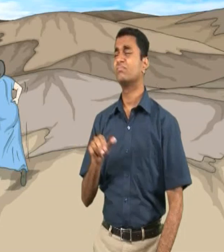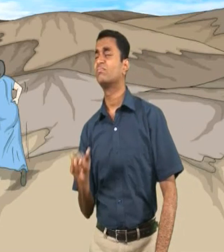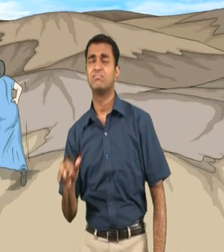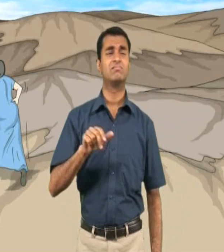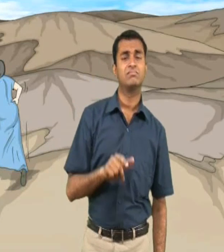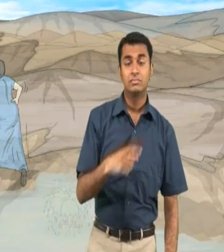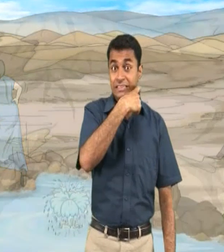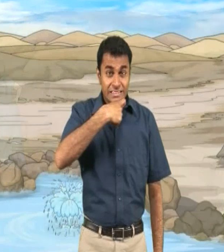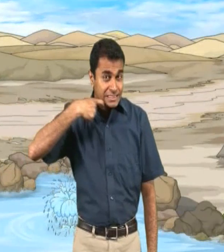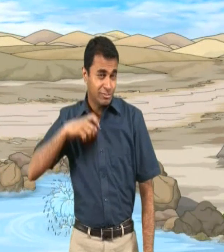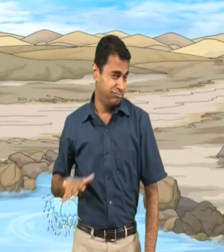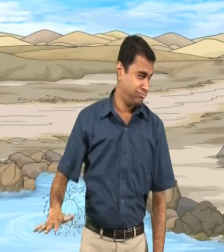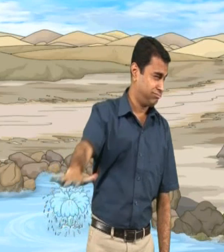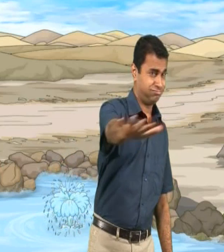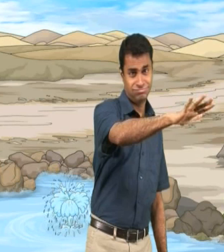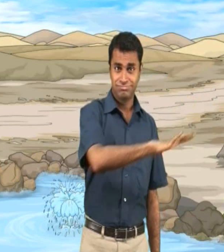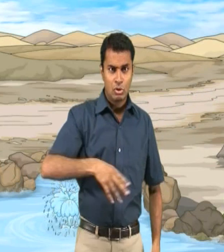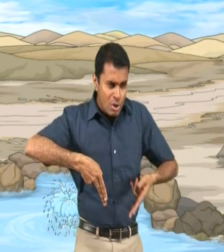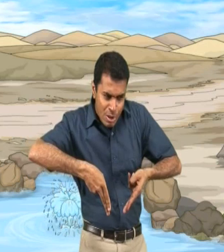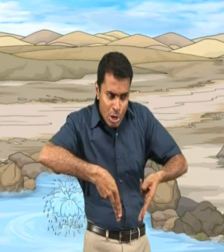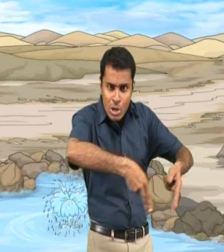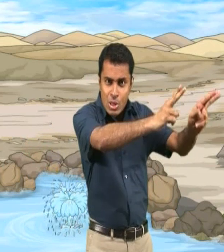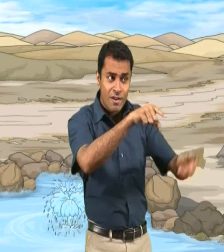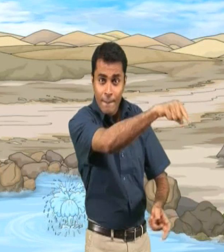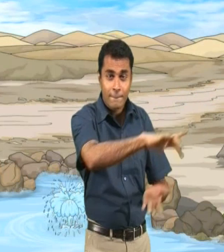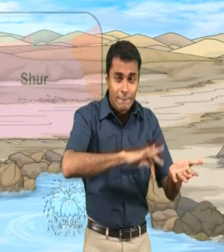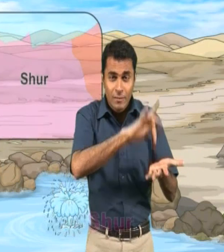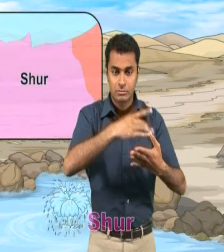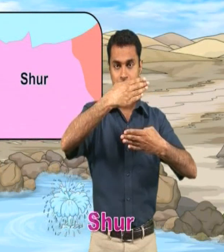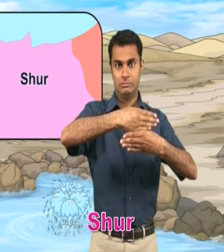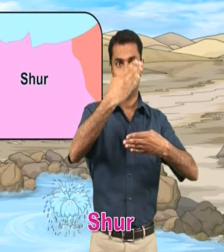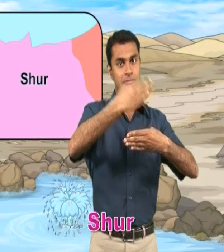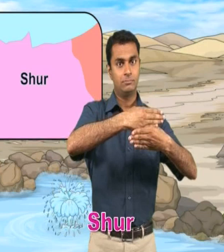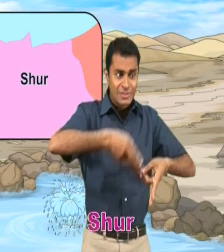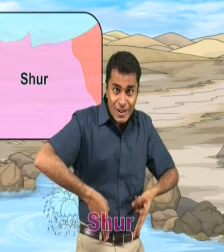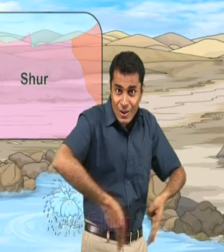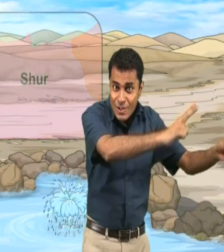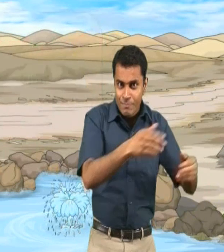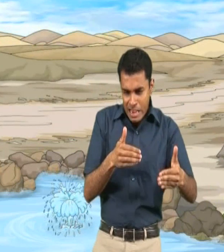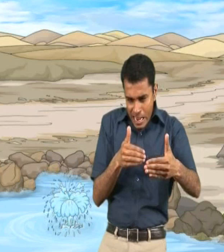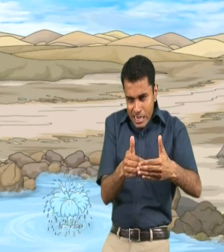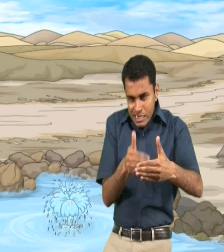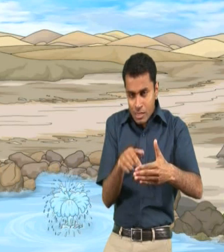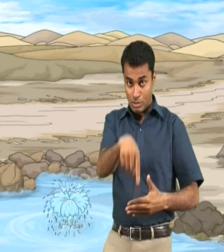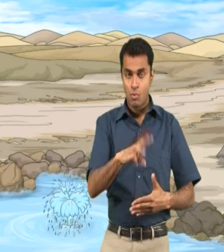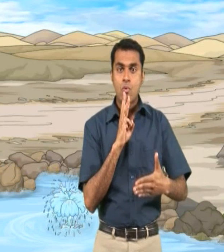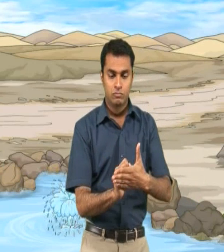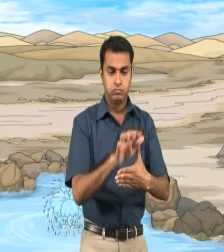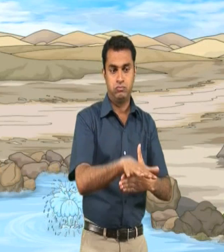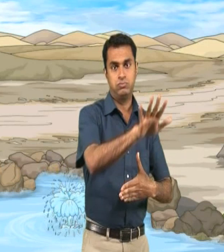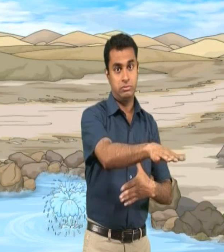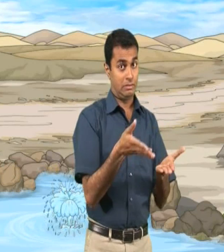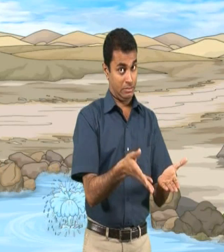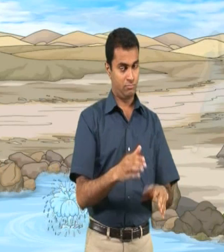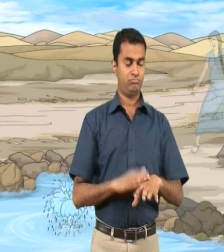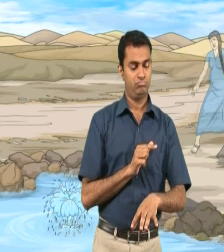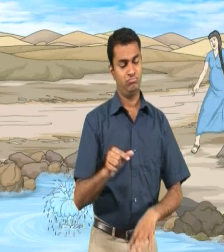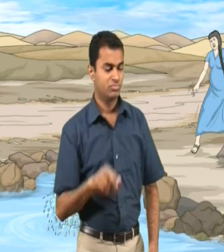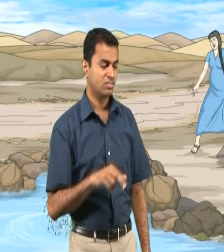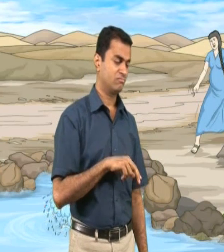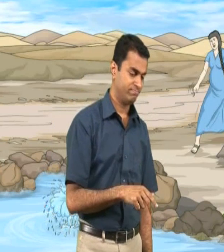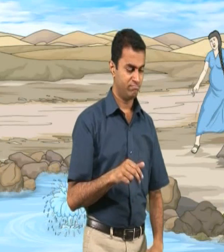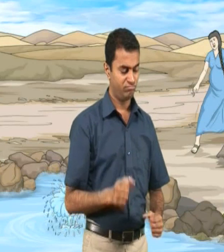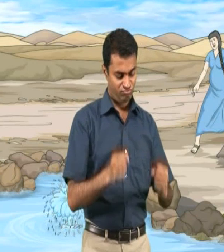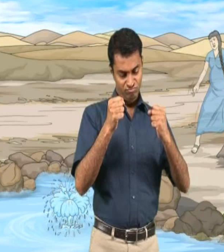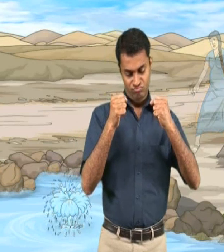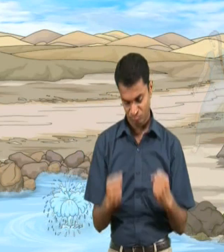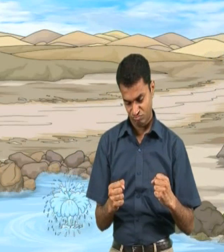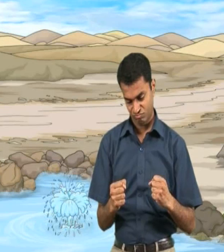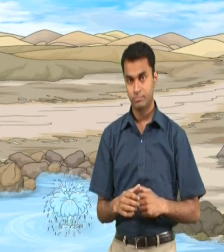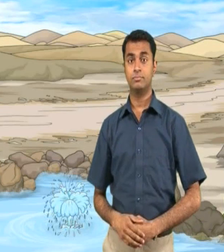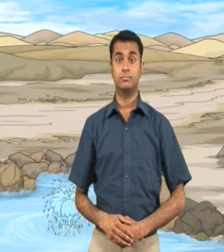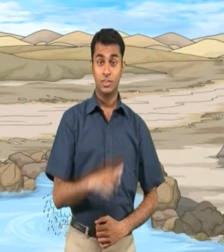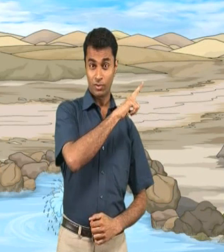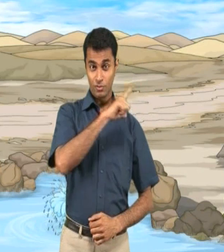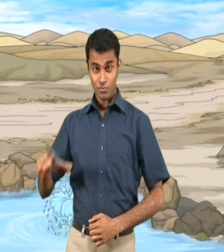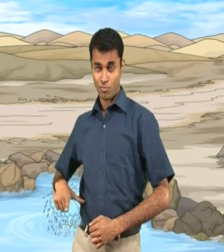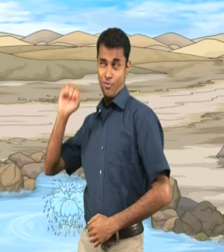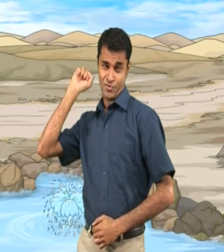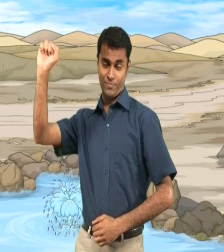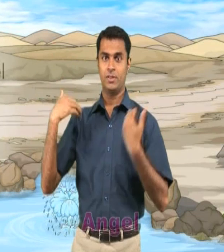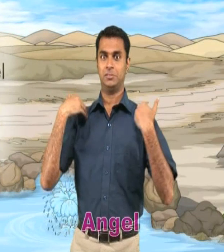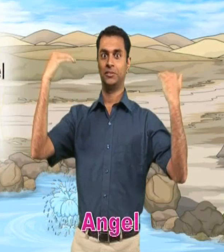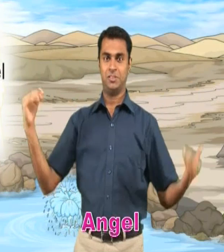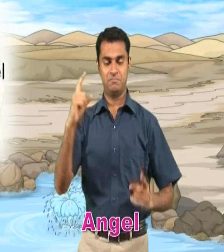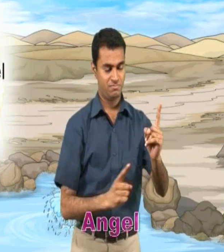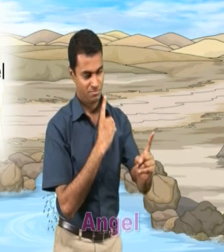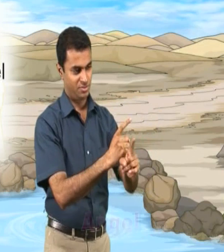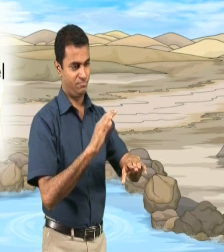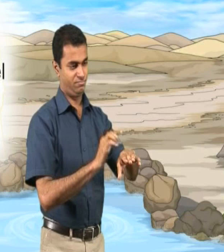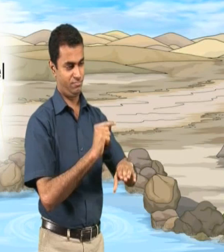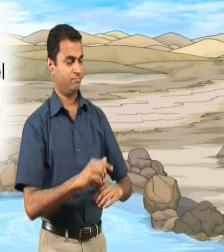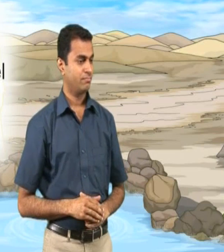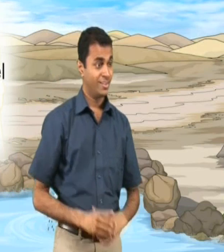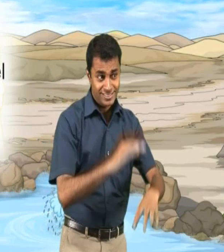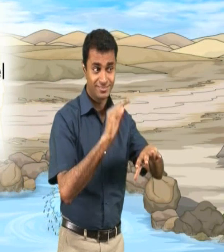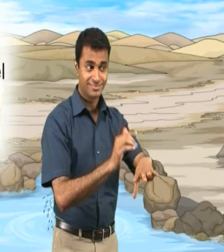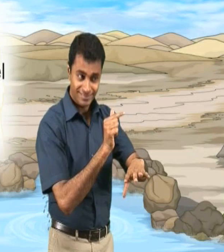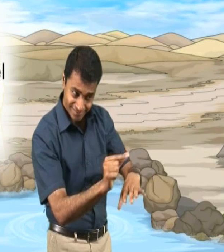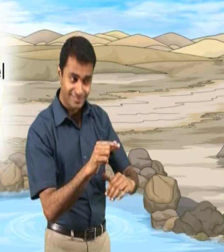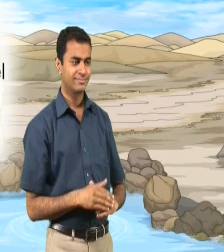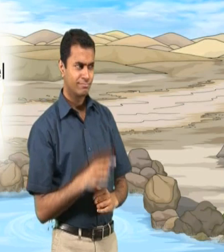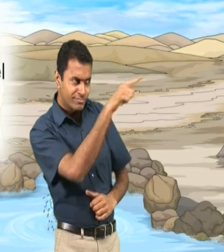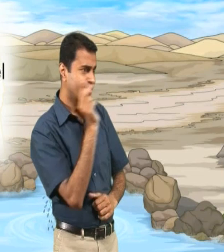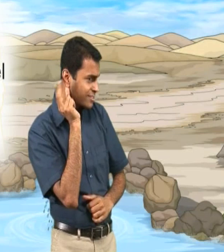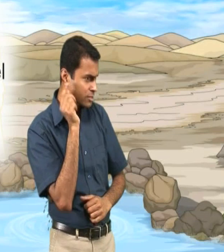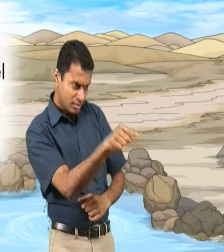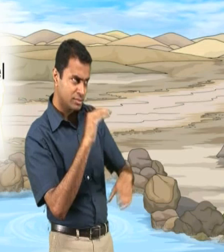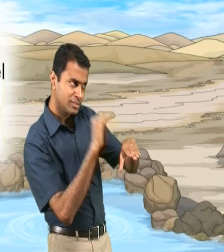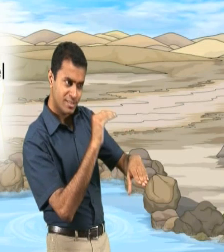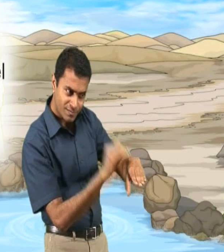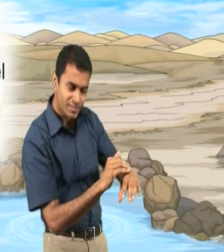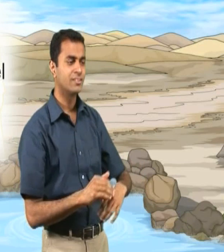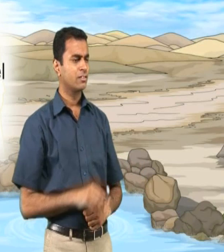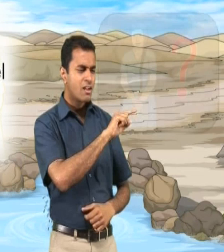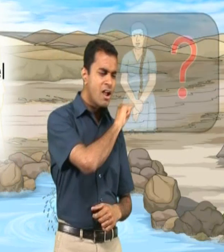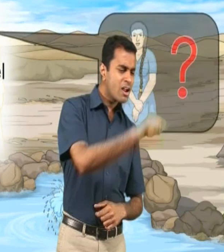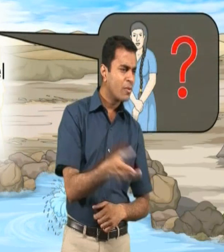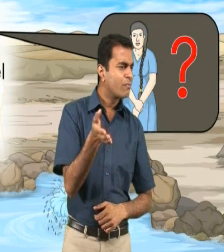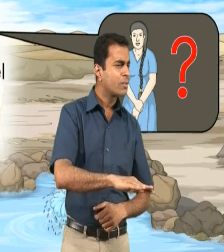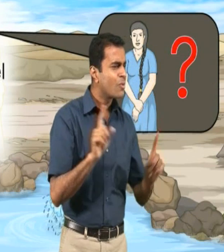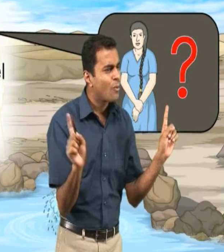Now the angel of the LORD found Hagar by a spring of water in the desert—the spring along the road to Shur.